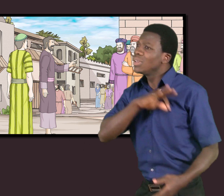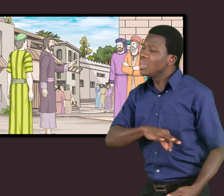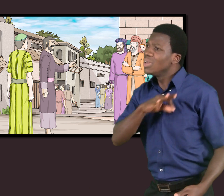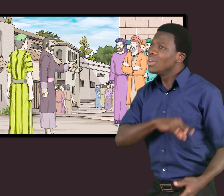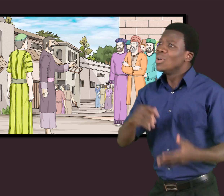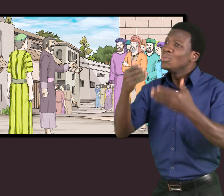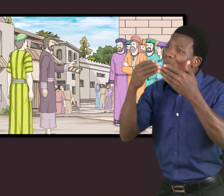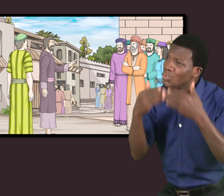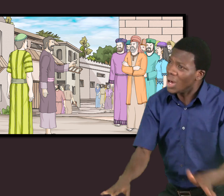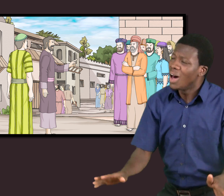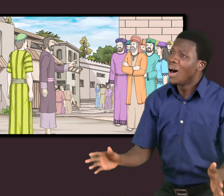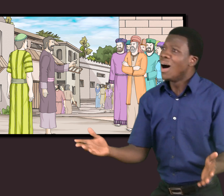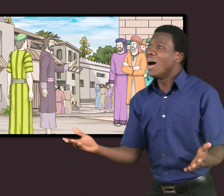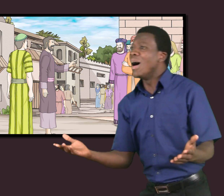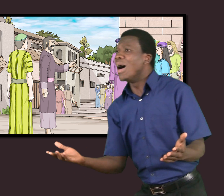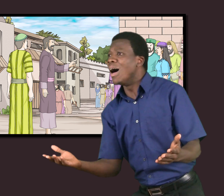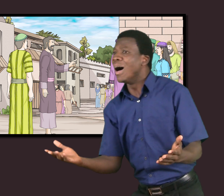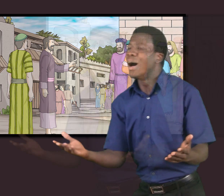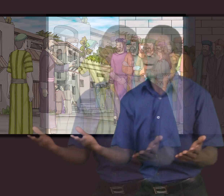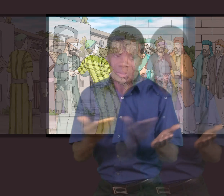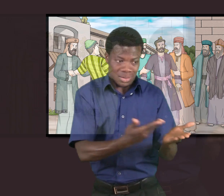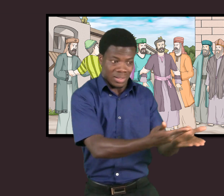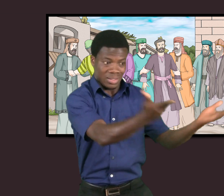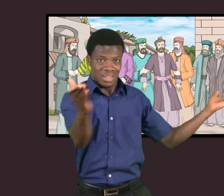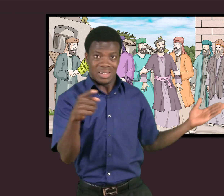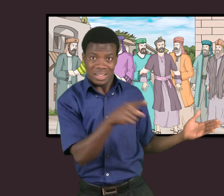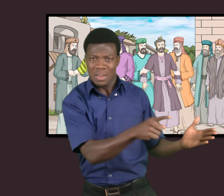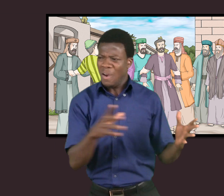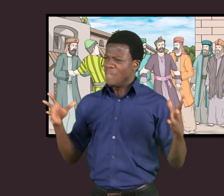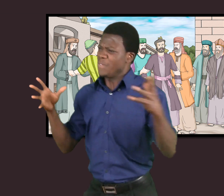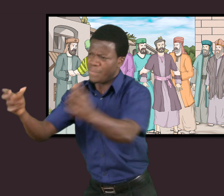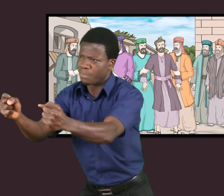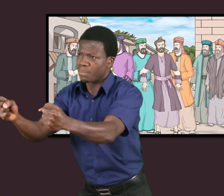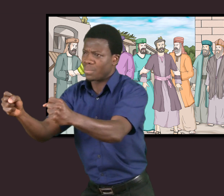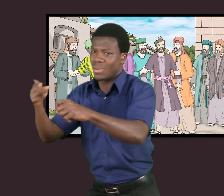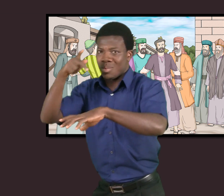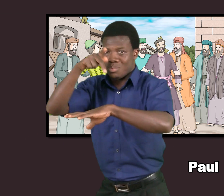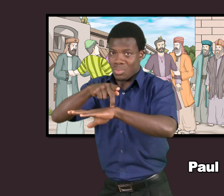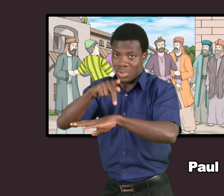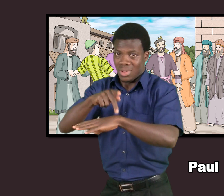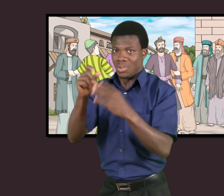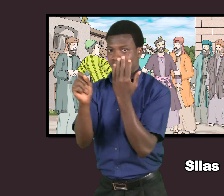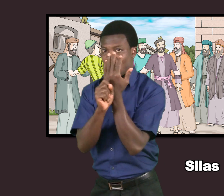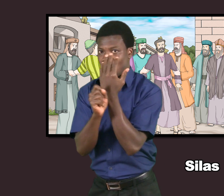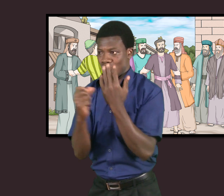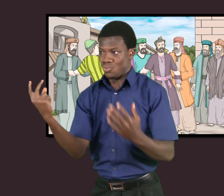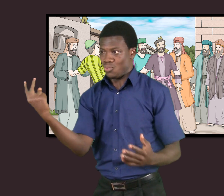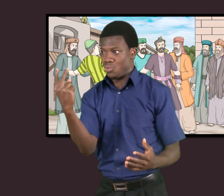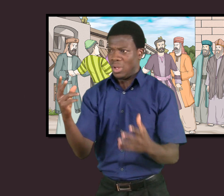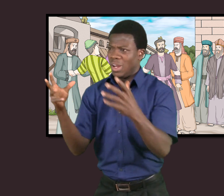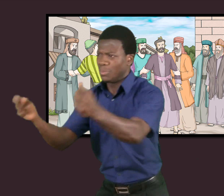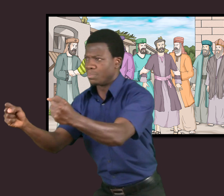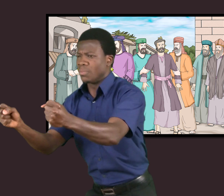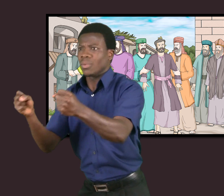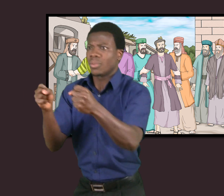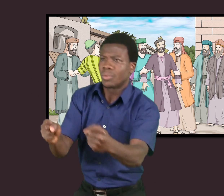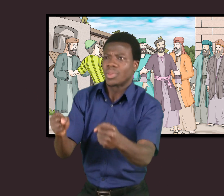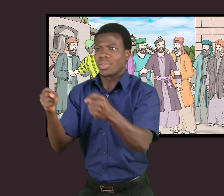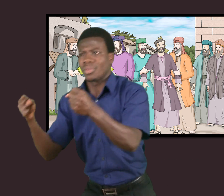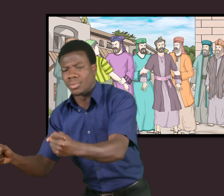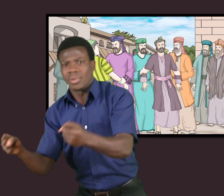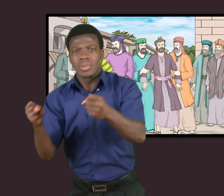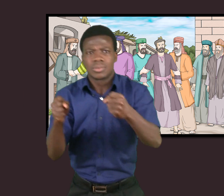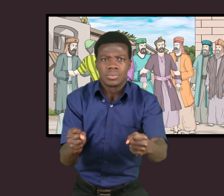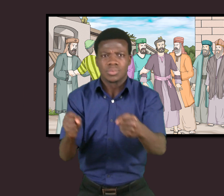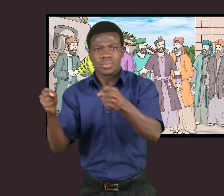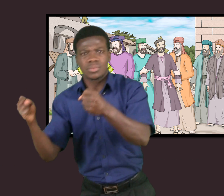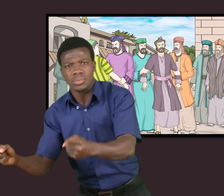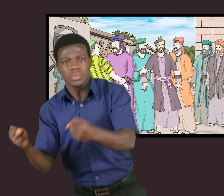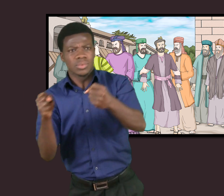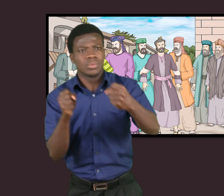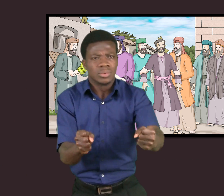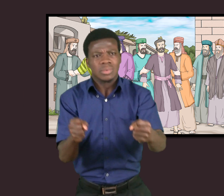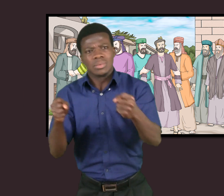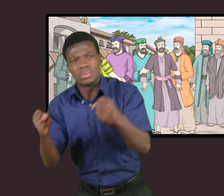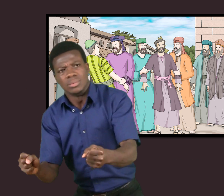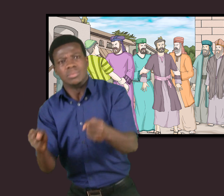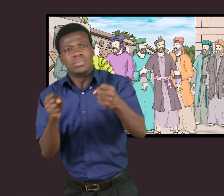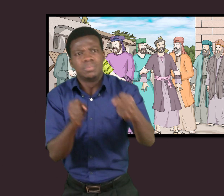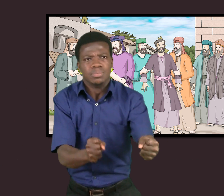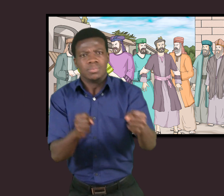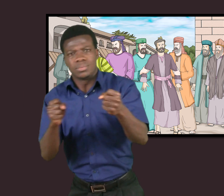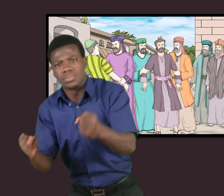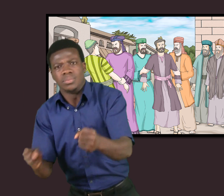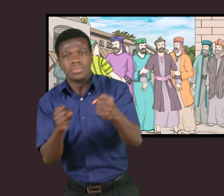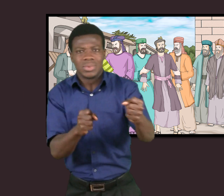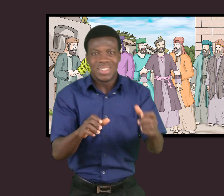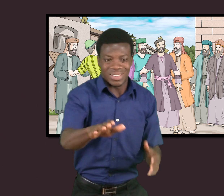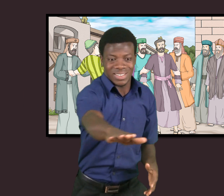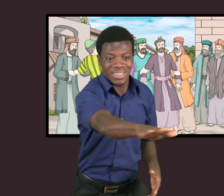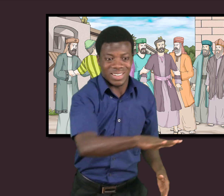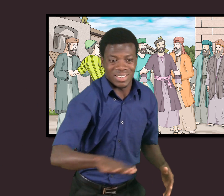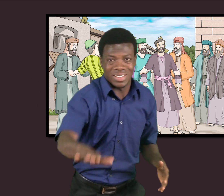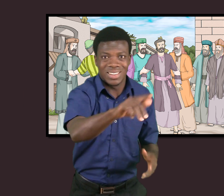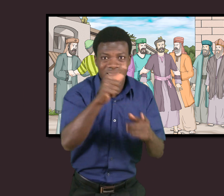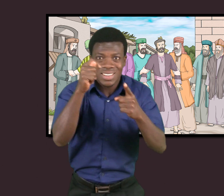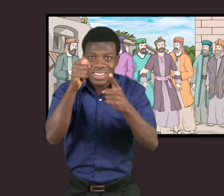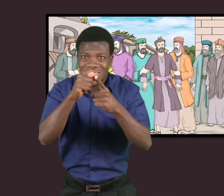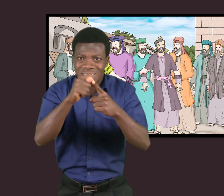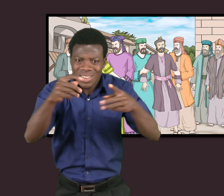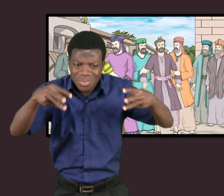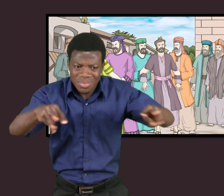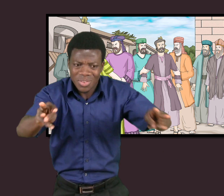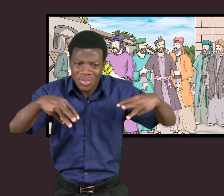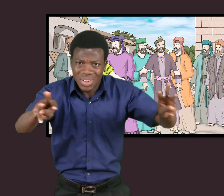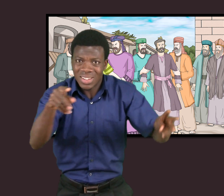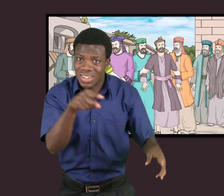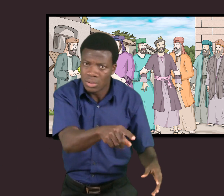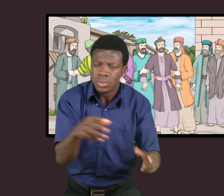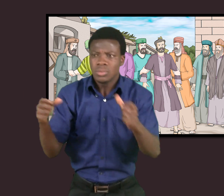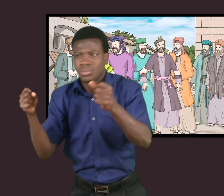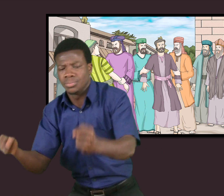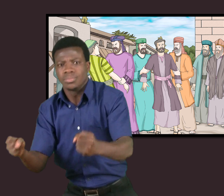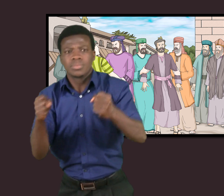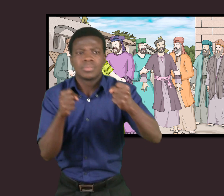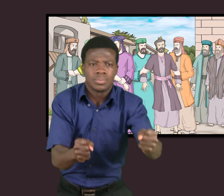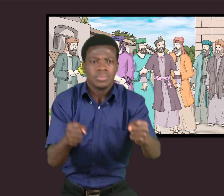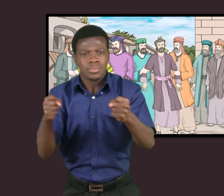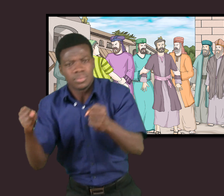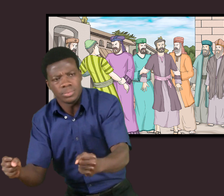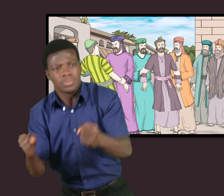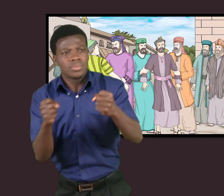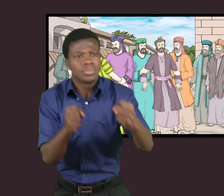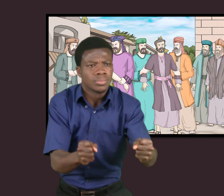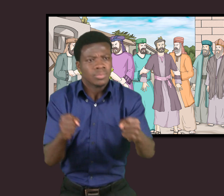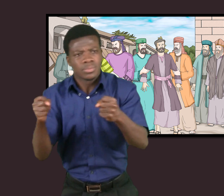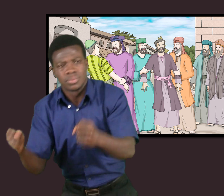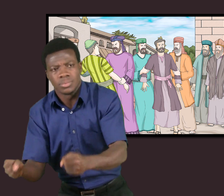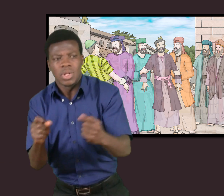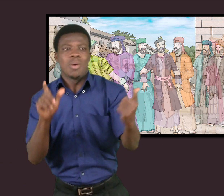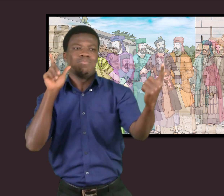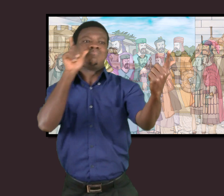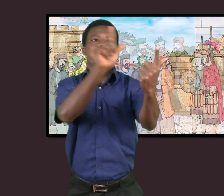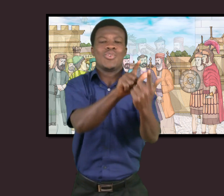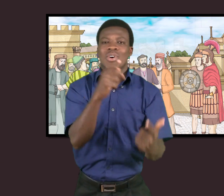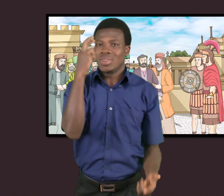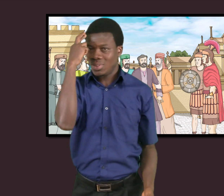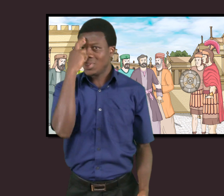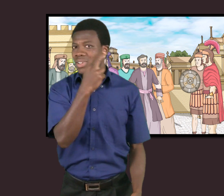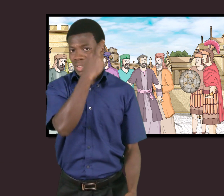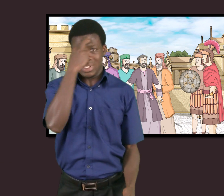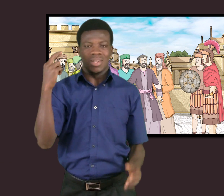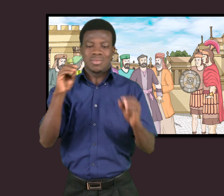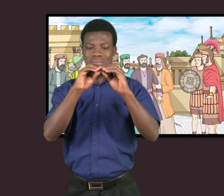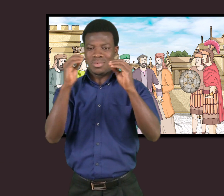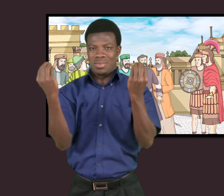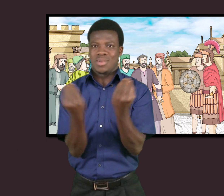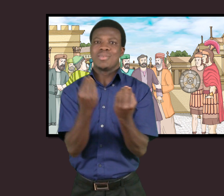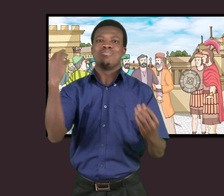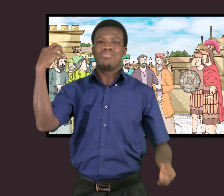When the girl’s owners saw that their hope of making money was gone, they seized Paul and Silas and dragged them before the authorities in the marketplace.